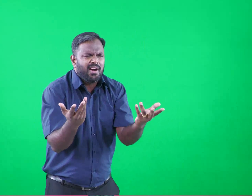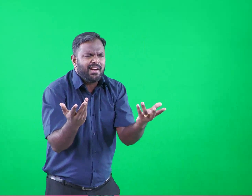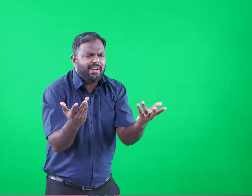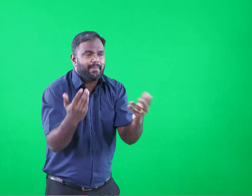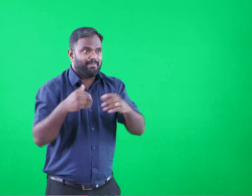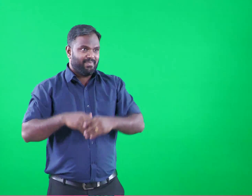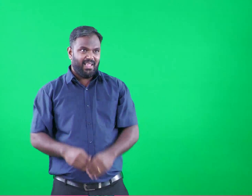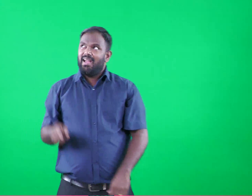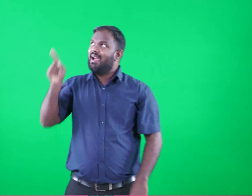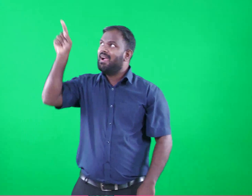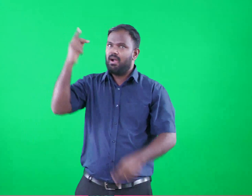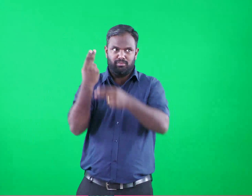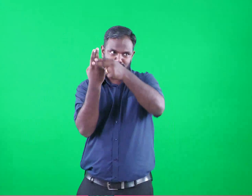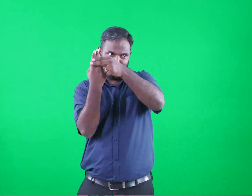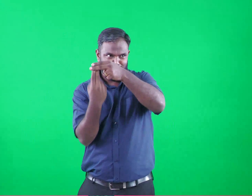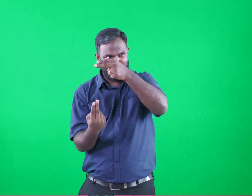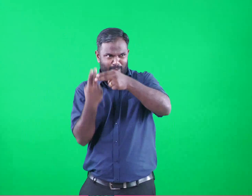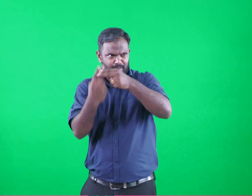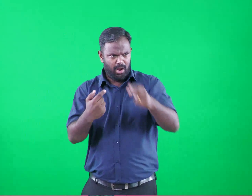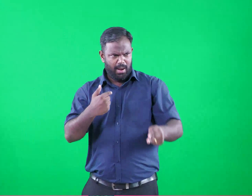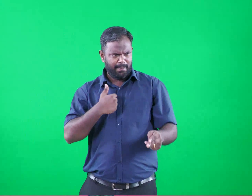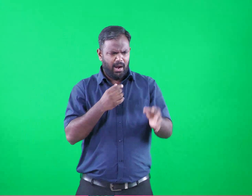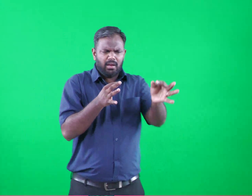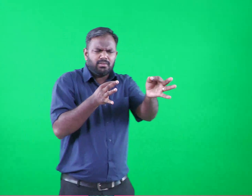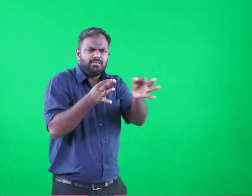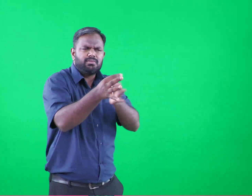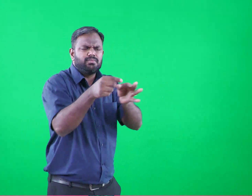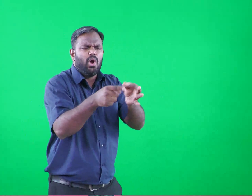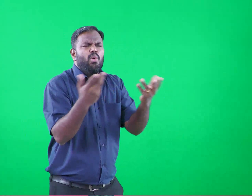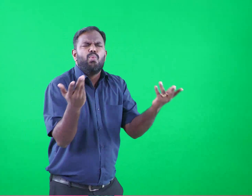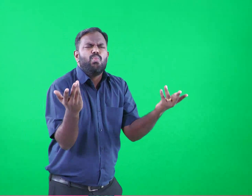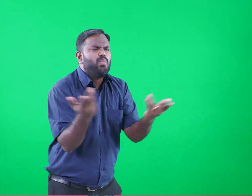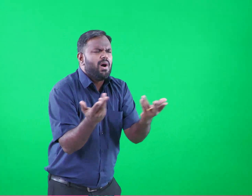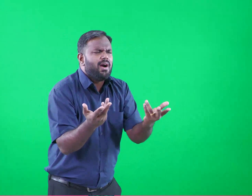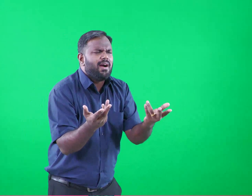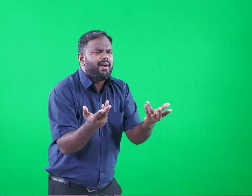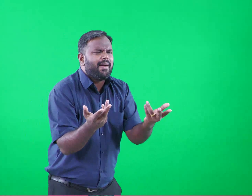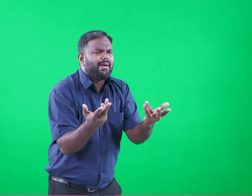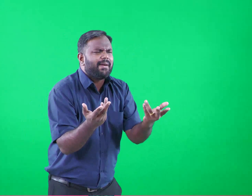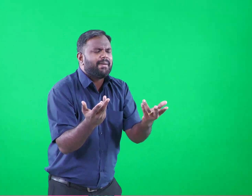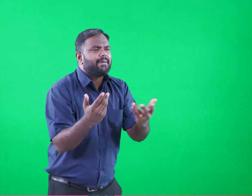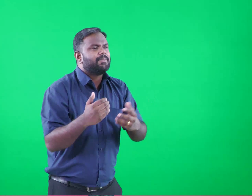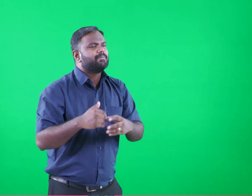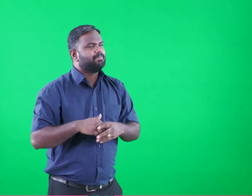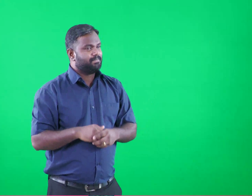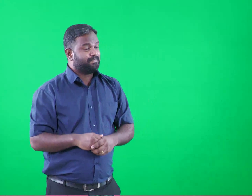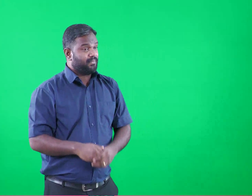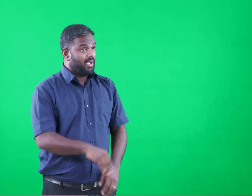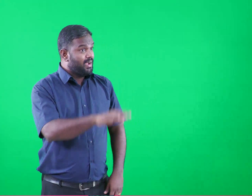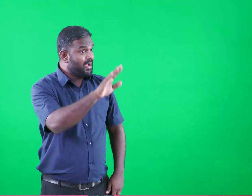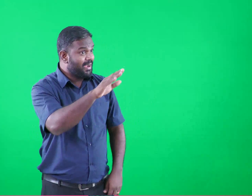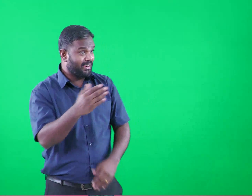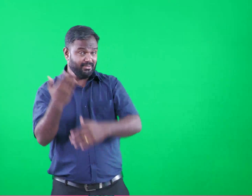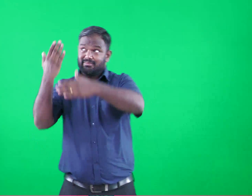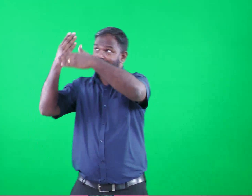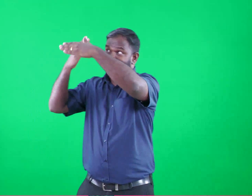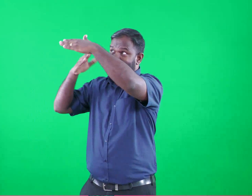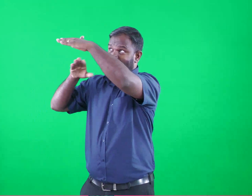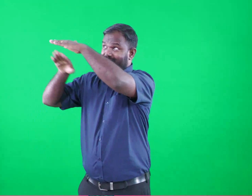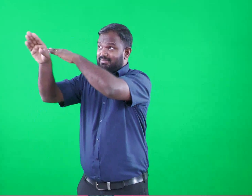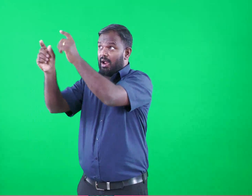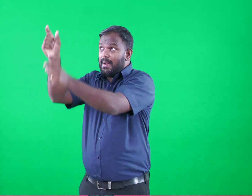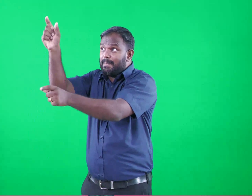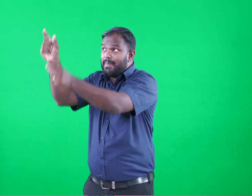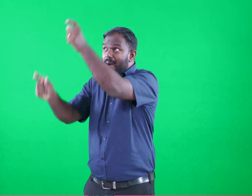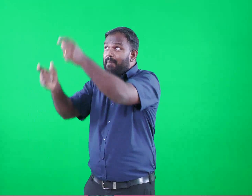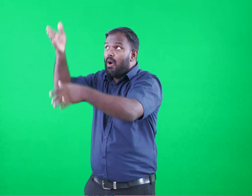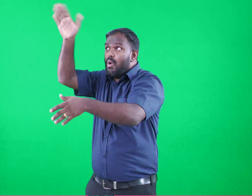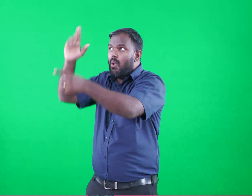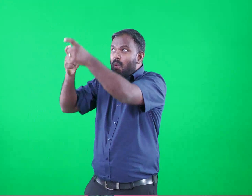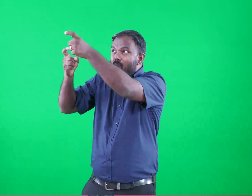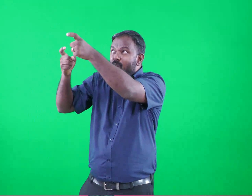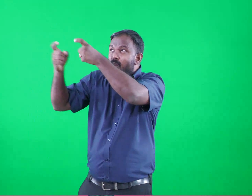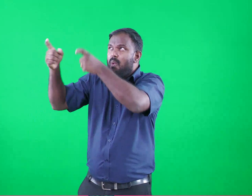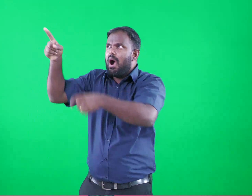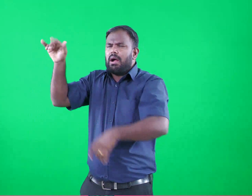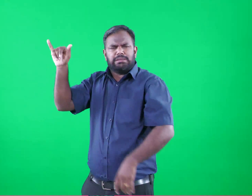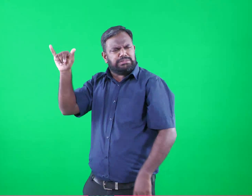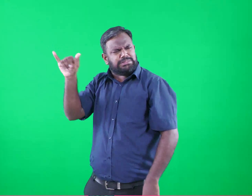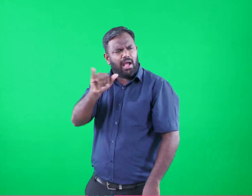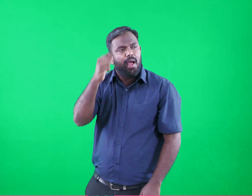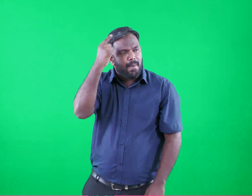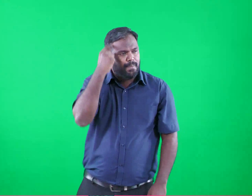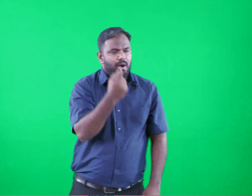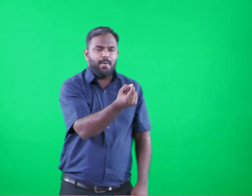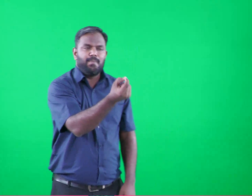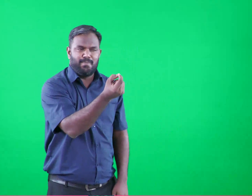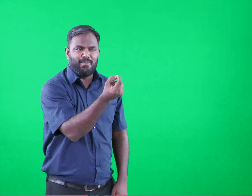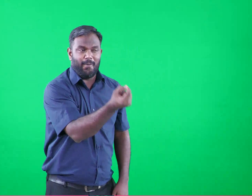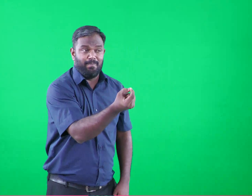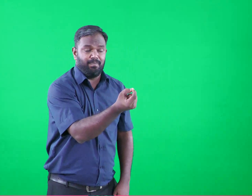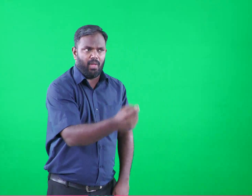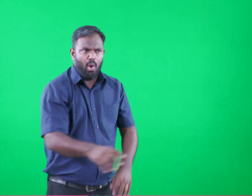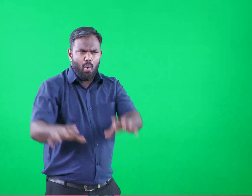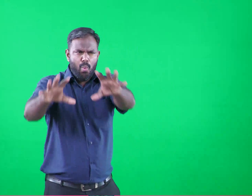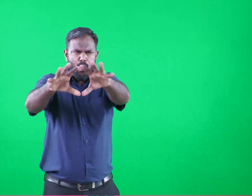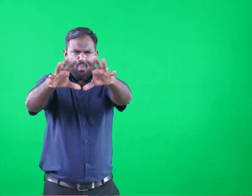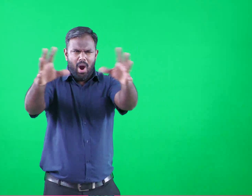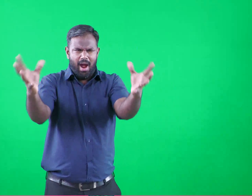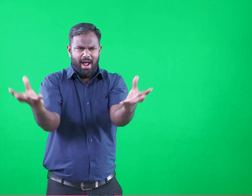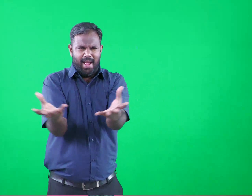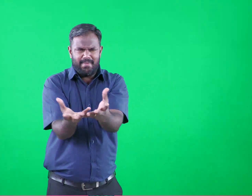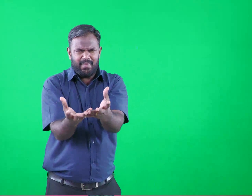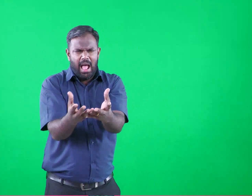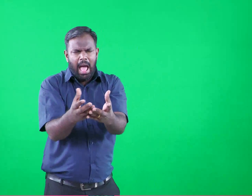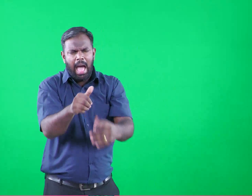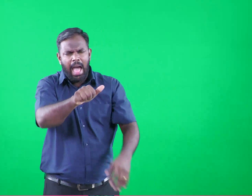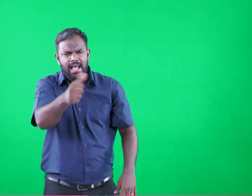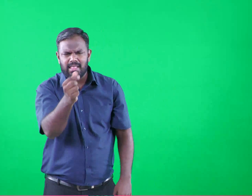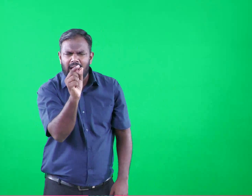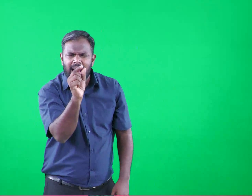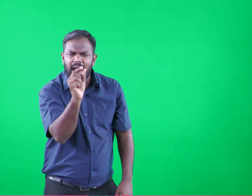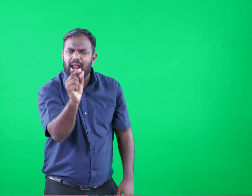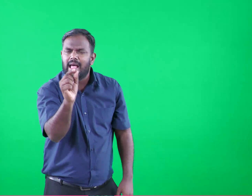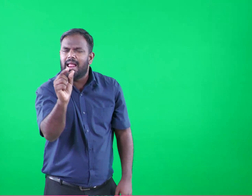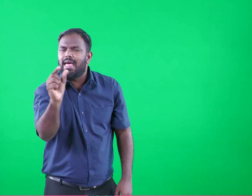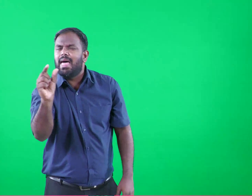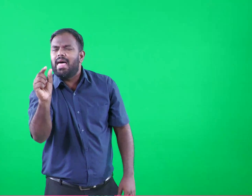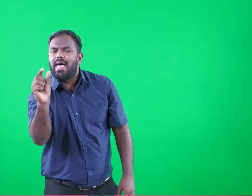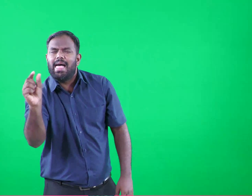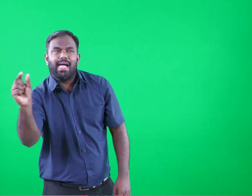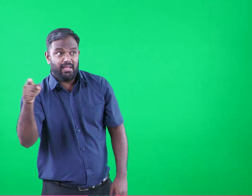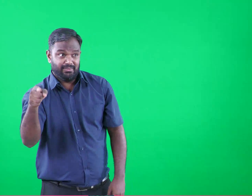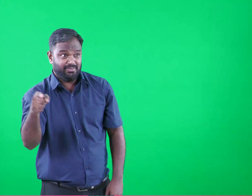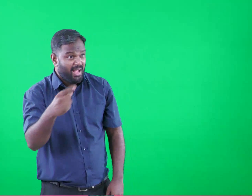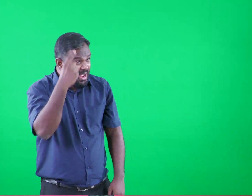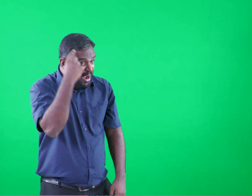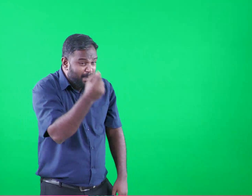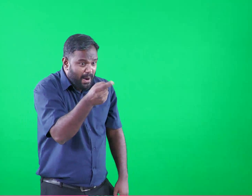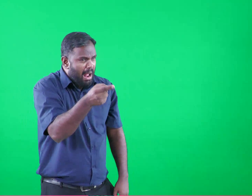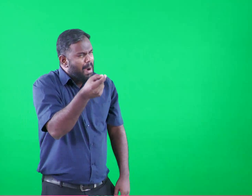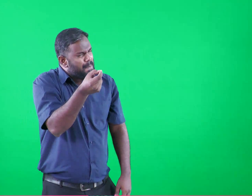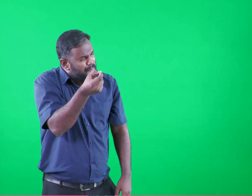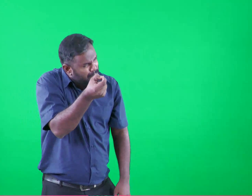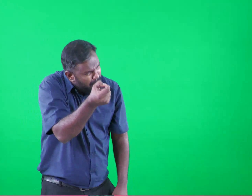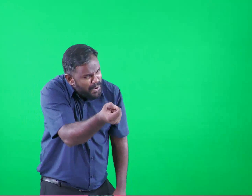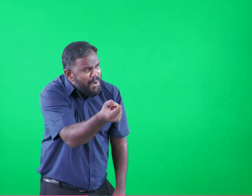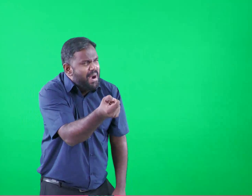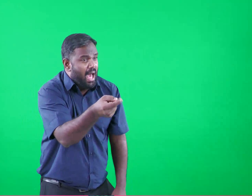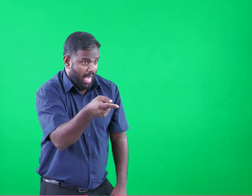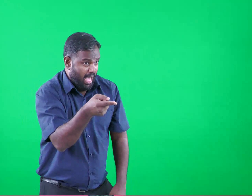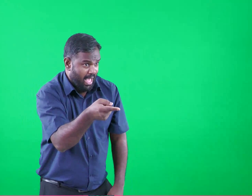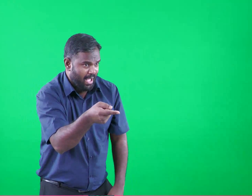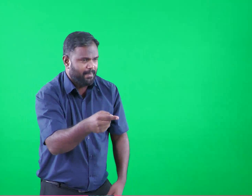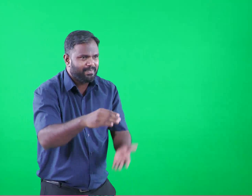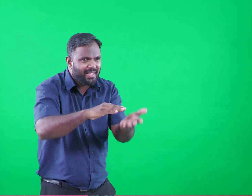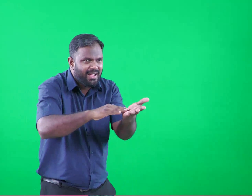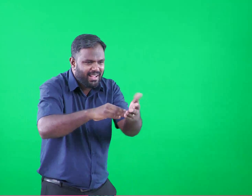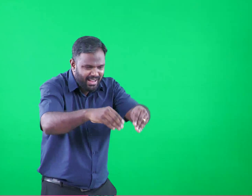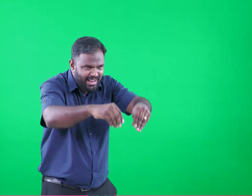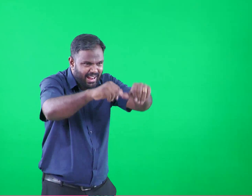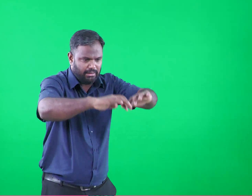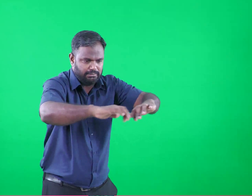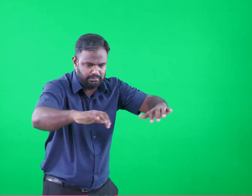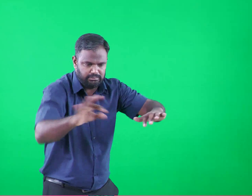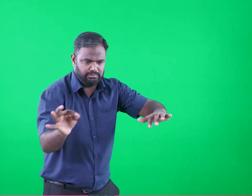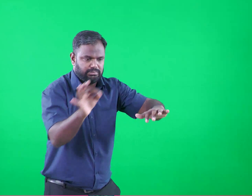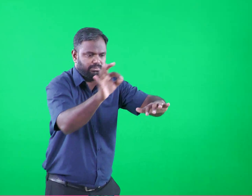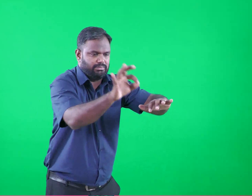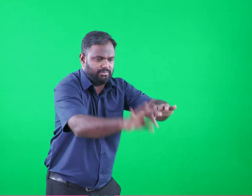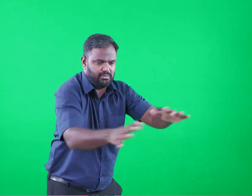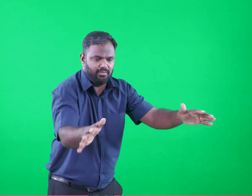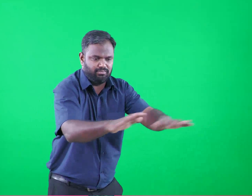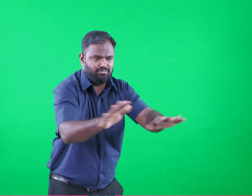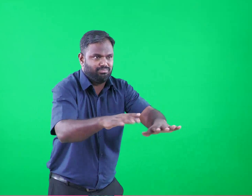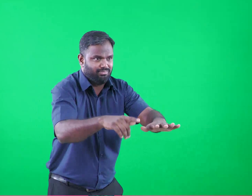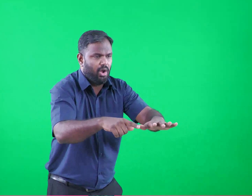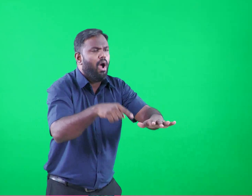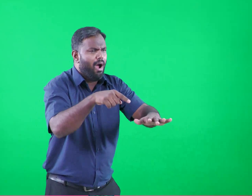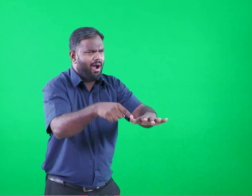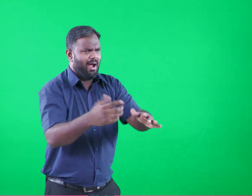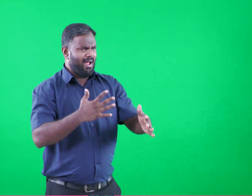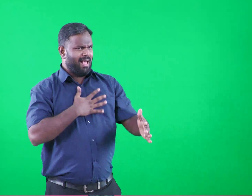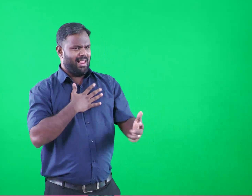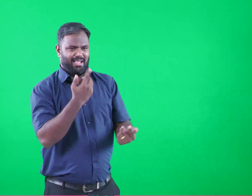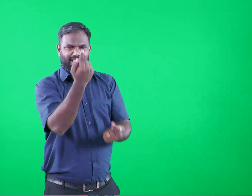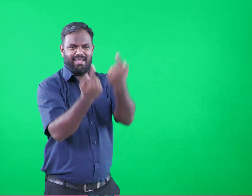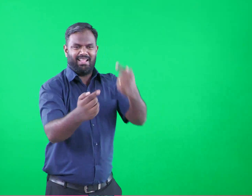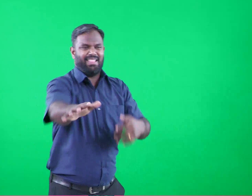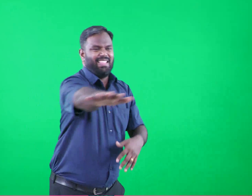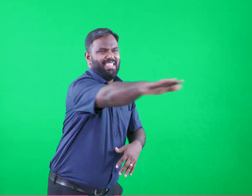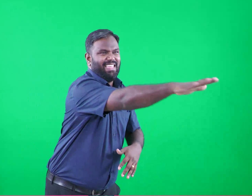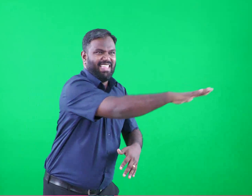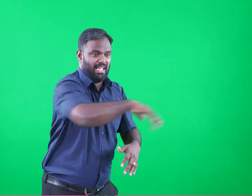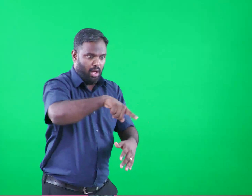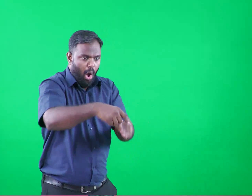It is like a mustard seed, which is the smallest of all seeds sown upon the earth.